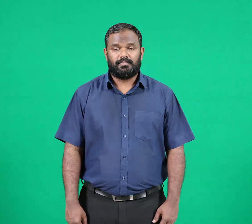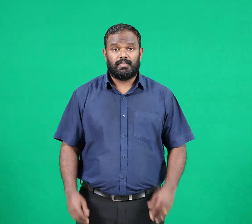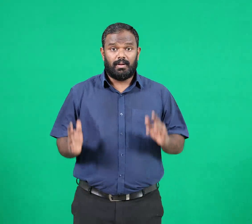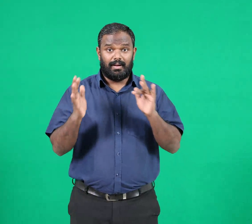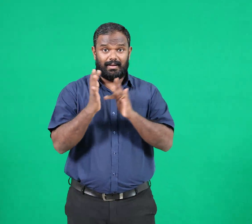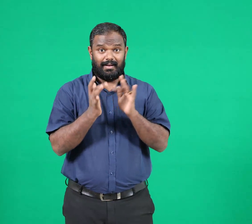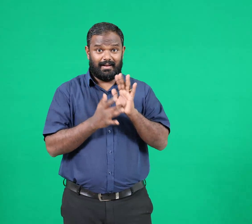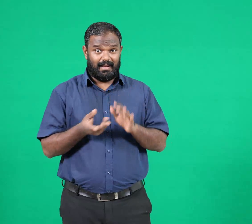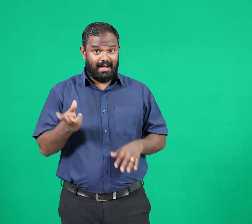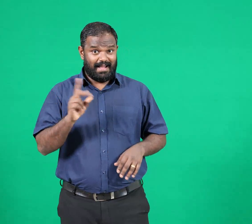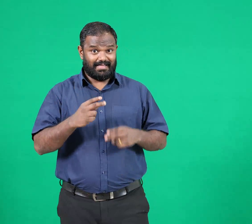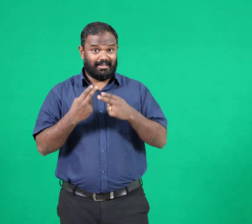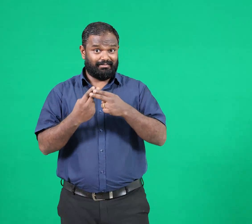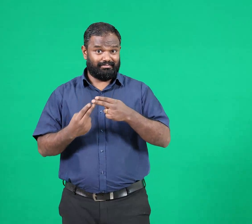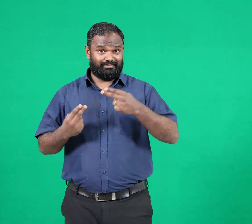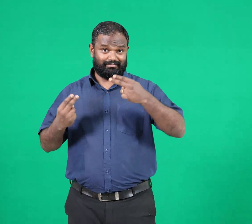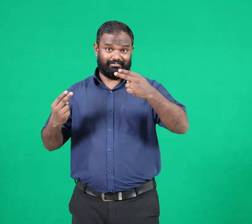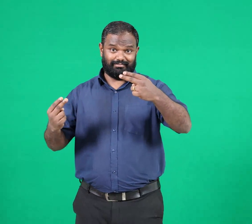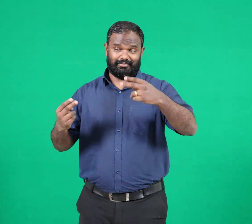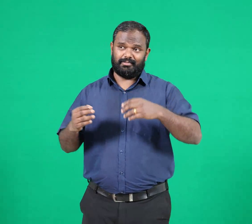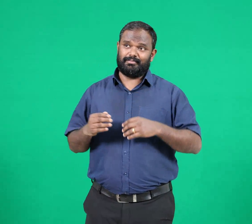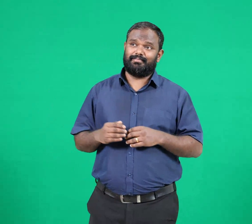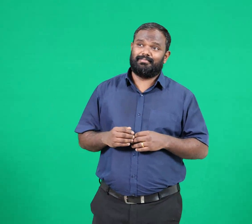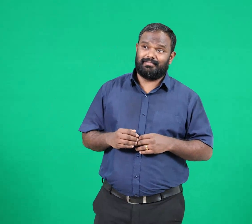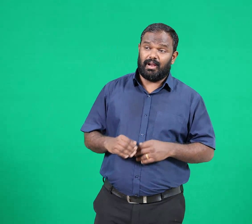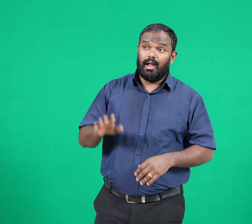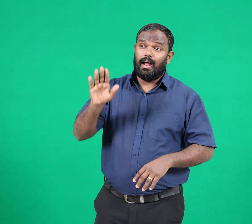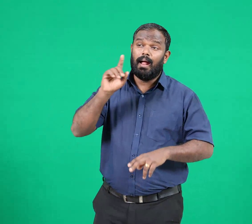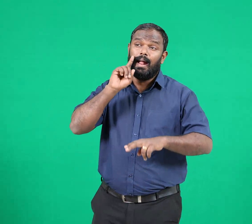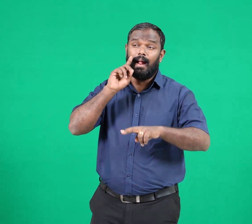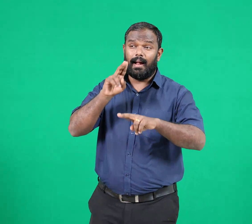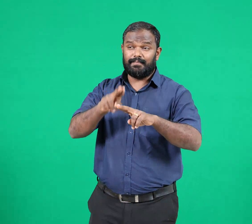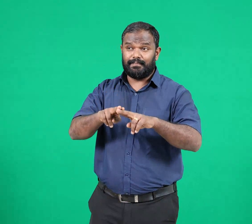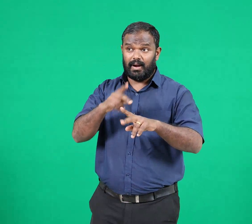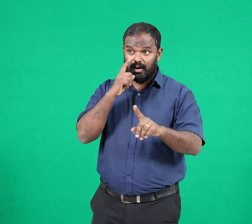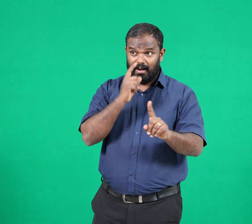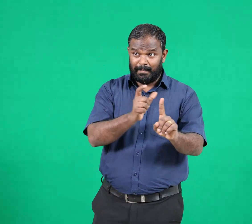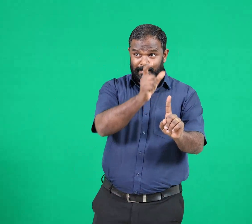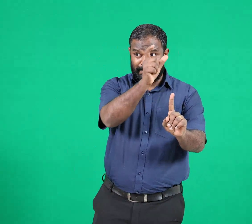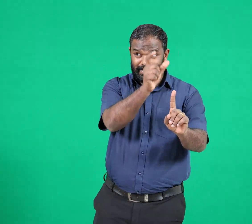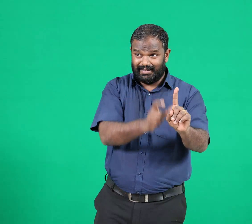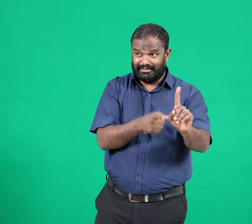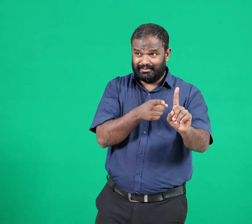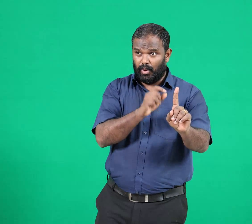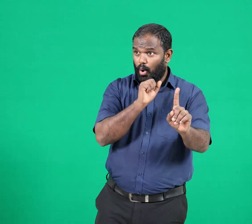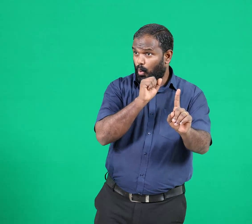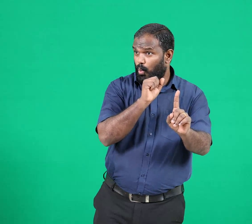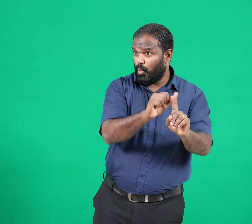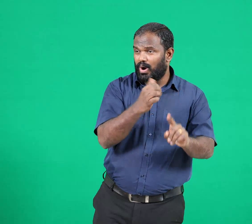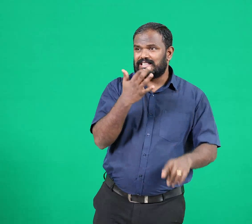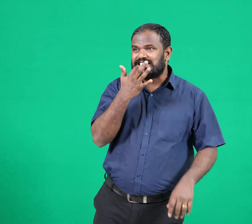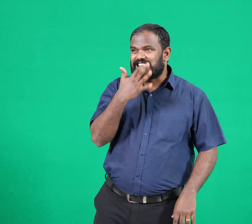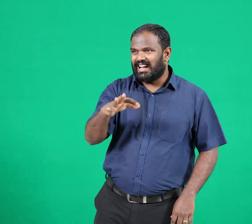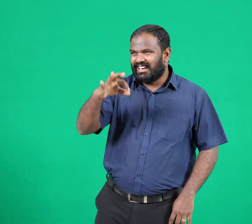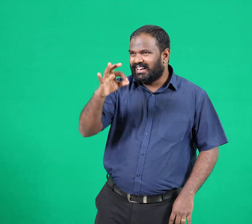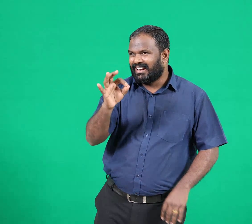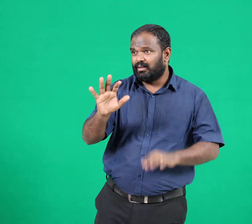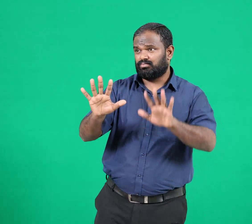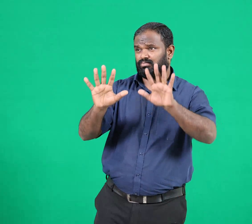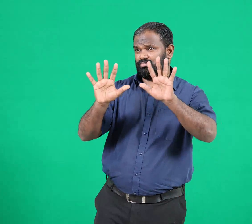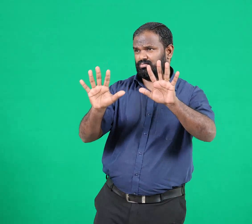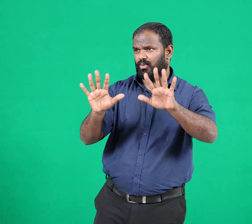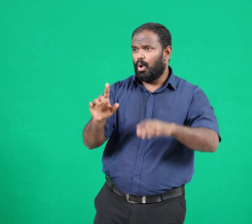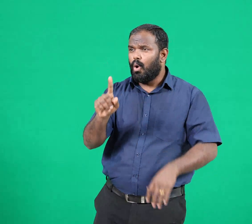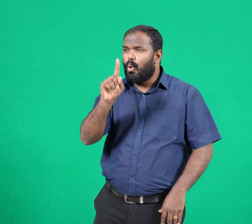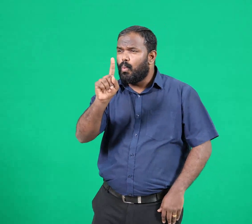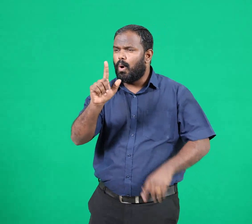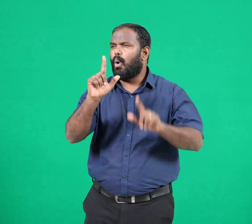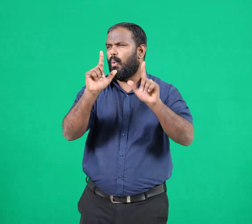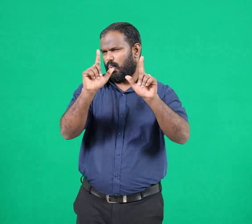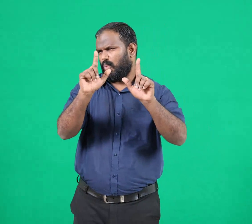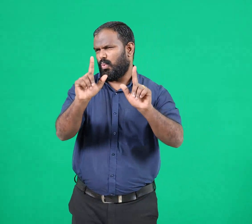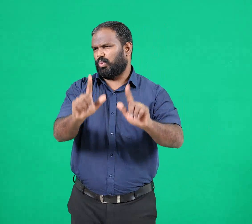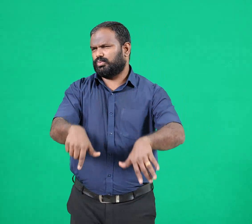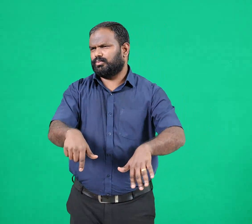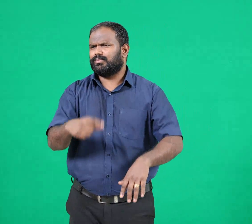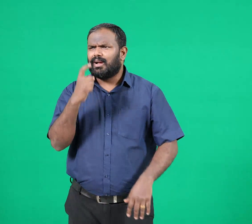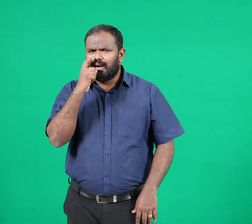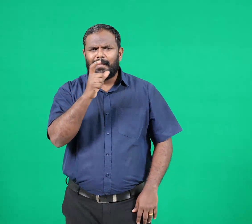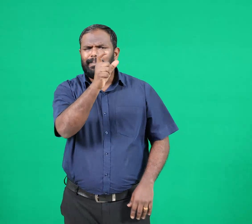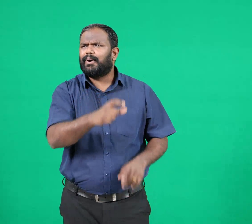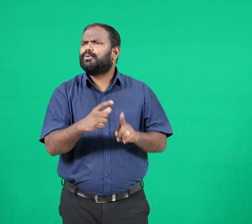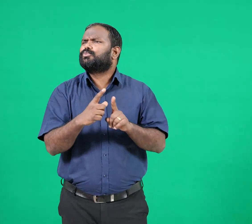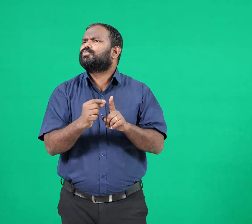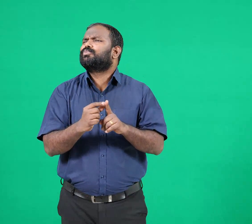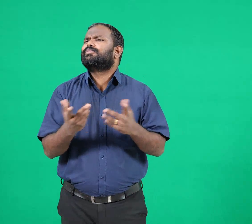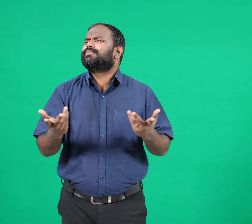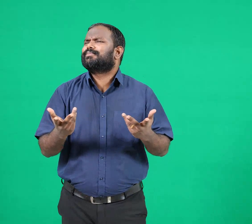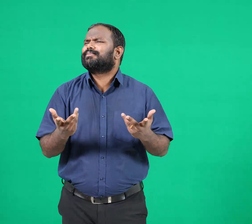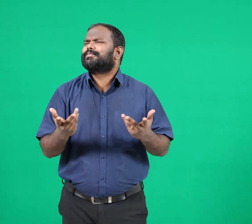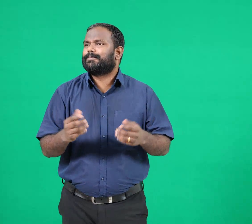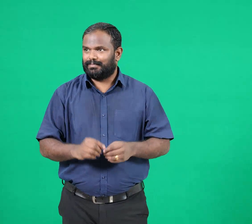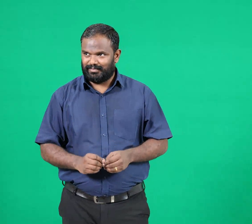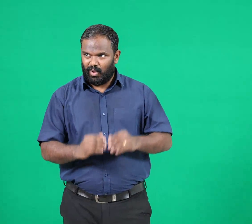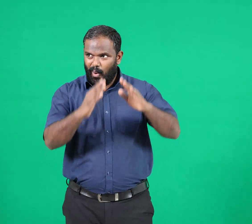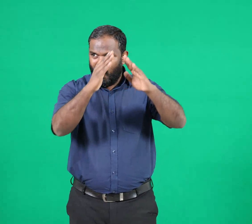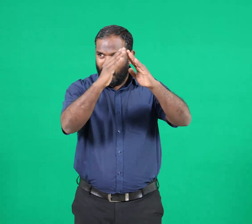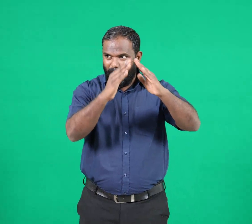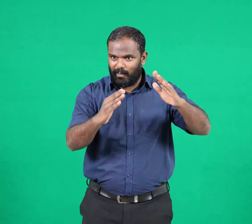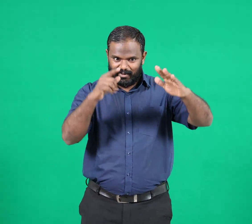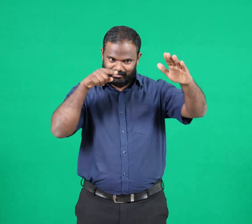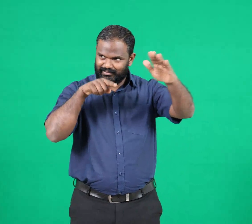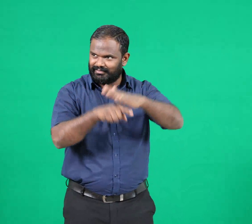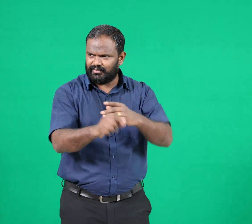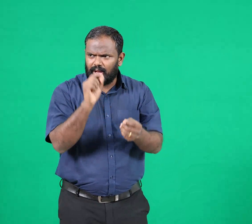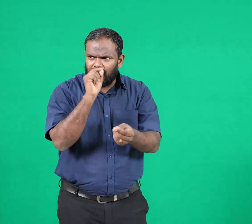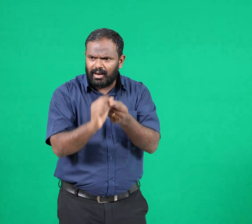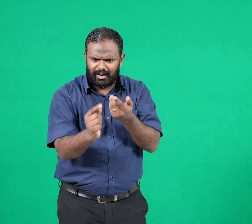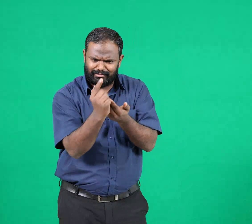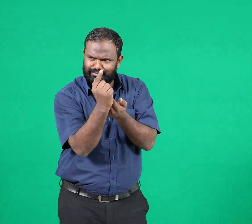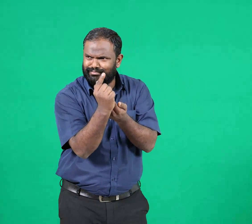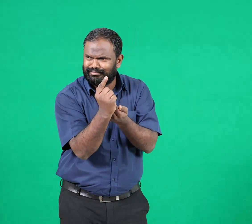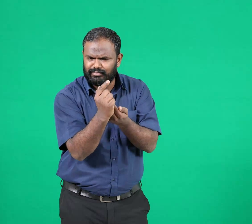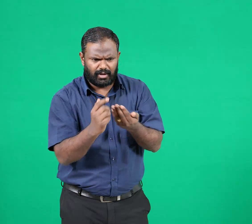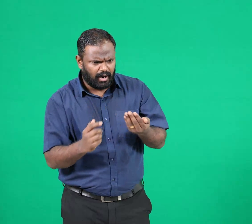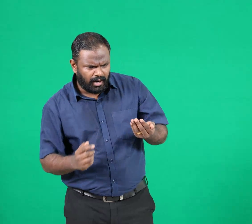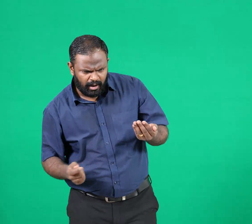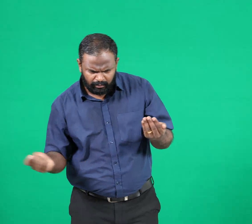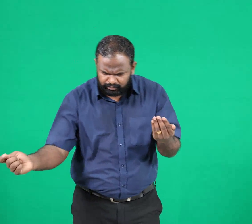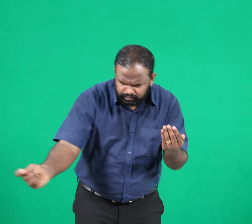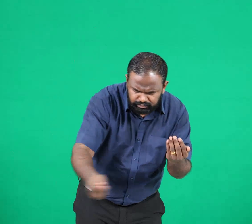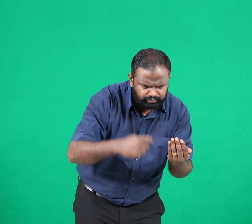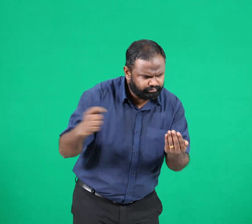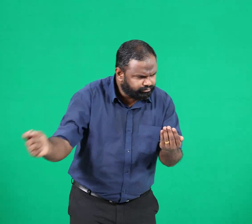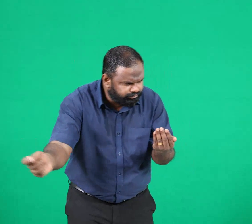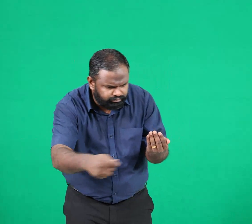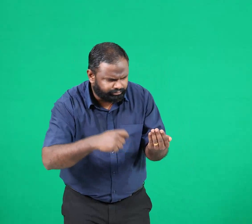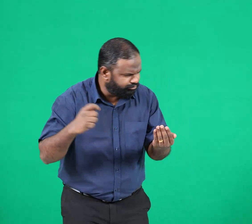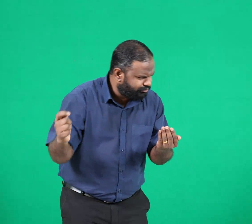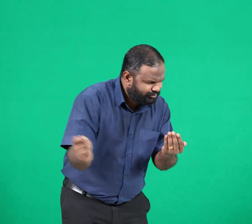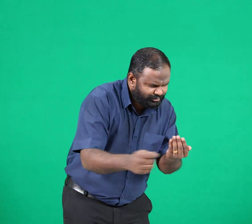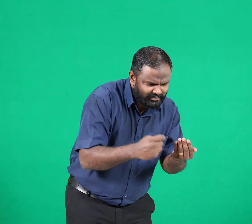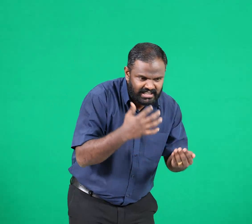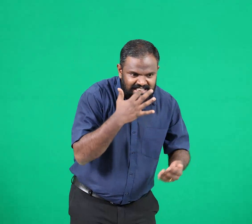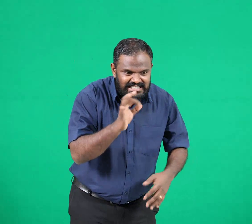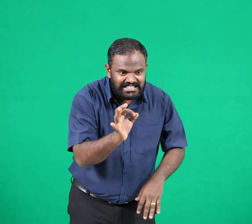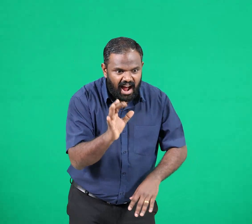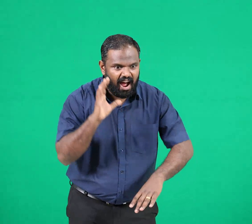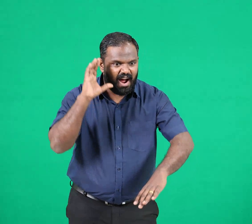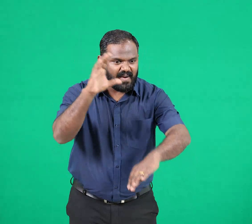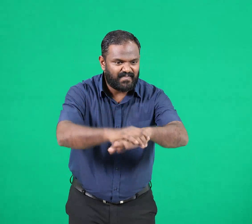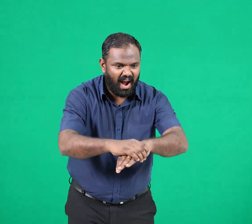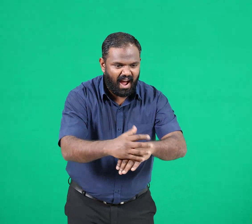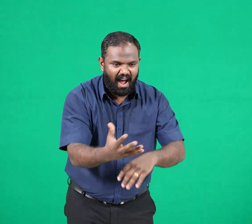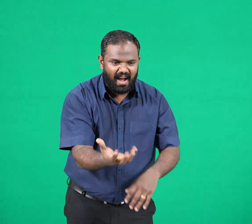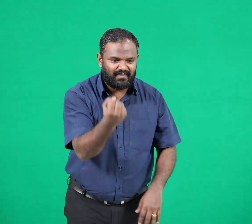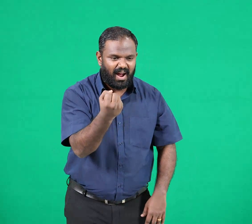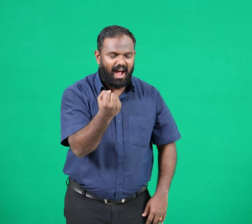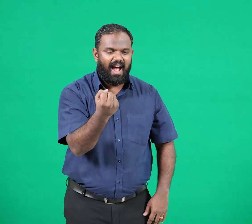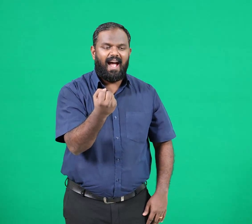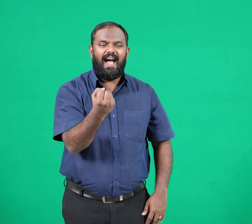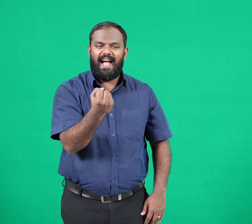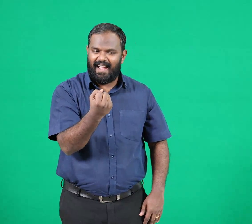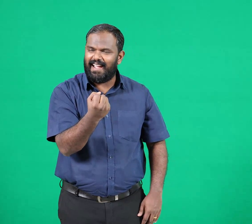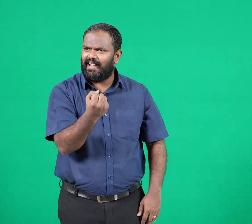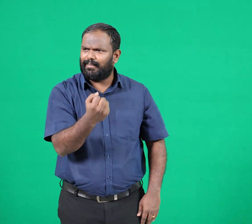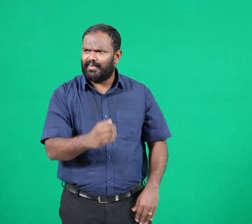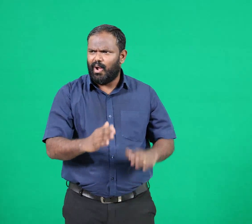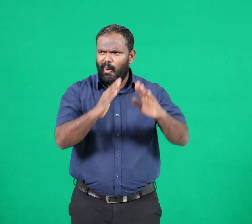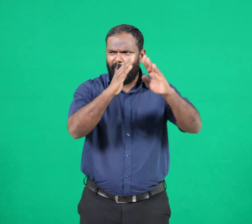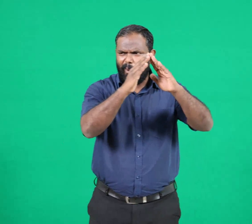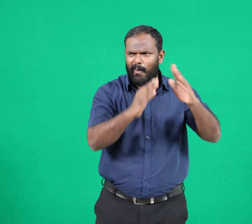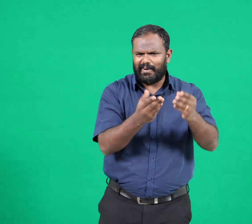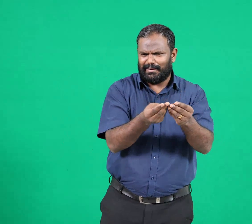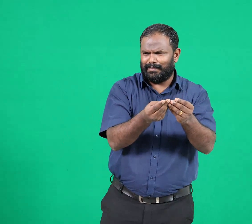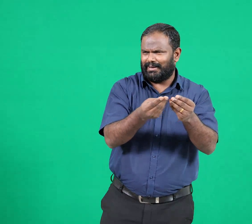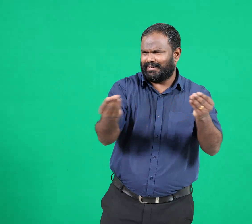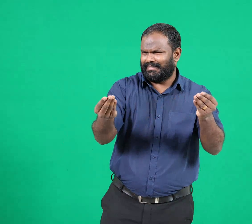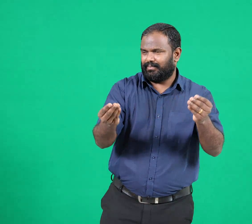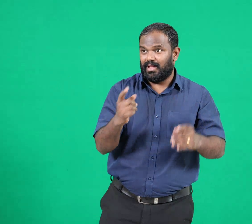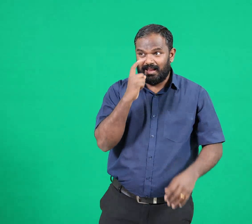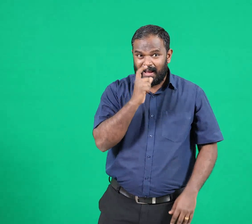Or what woman who has ten silver coins and loses one of them does not light a lamp, sweep her house, and search carefully until she finds it?